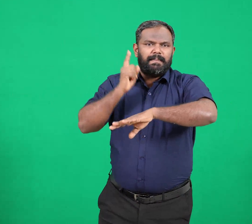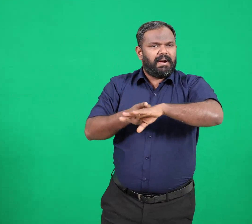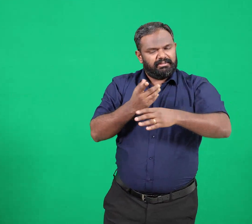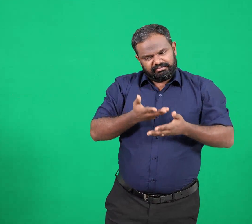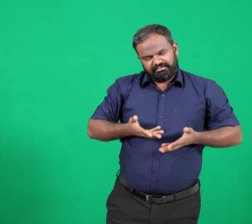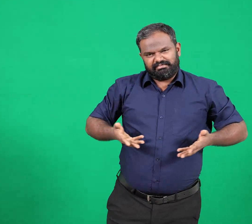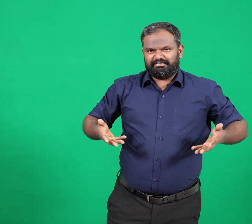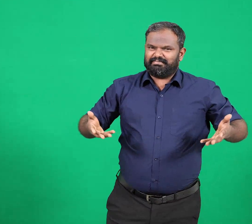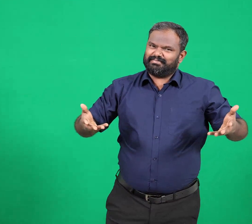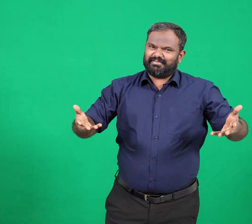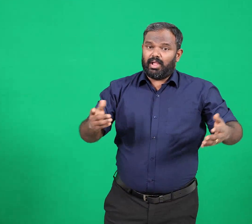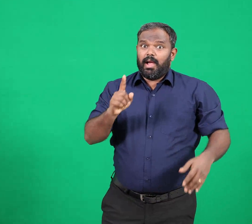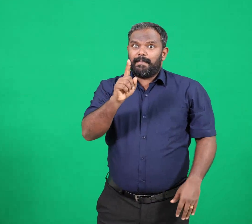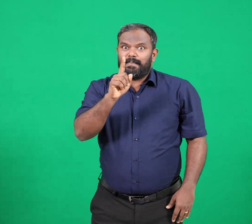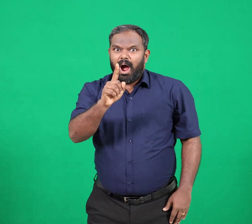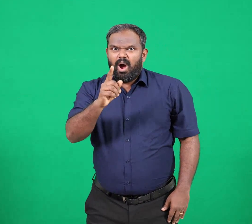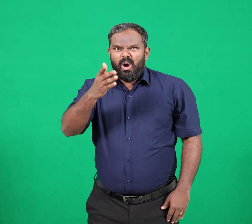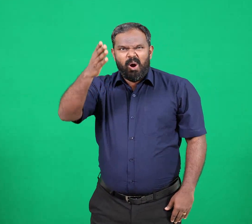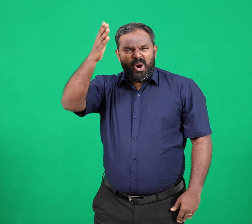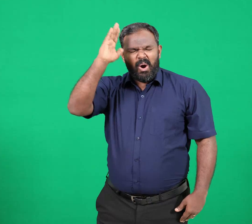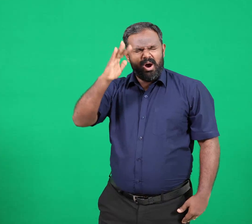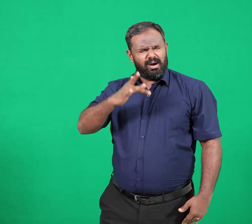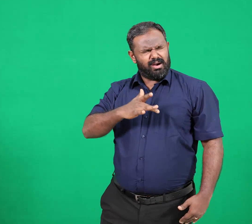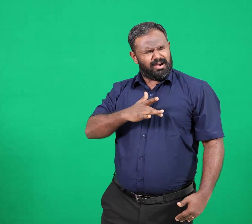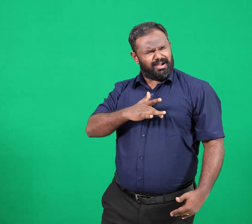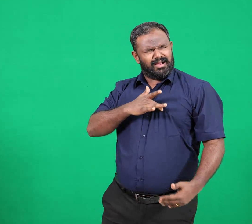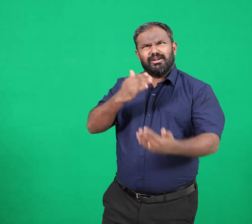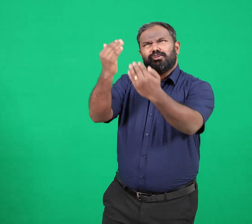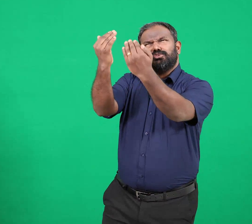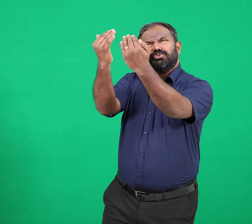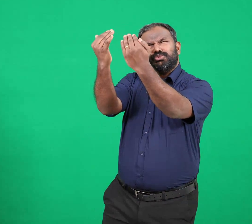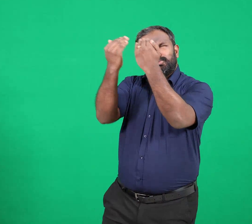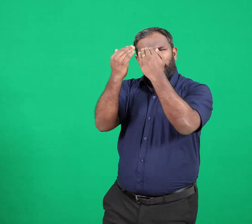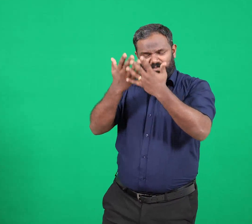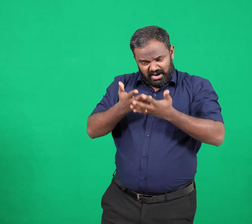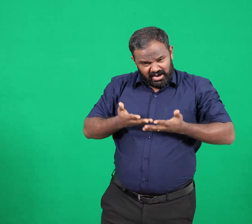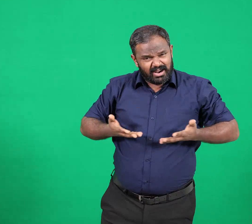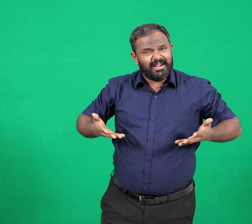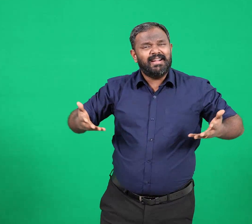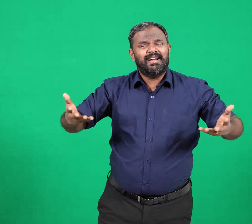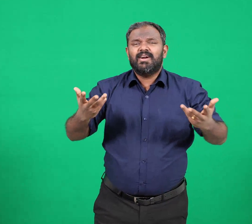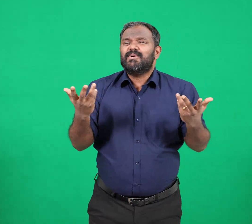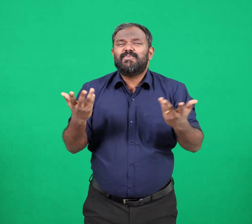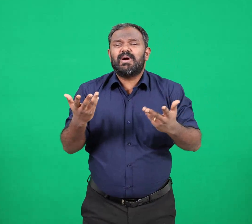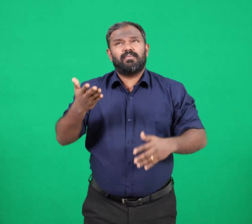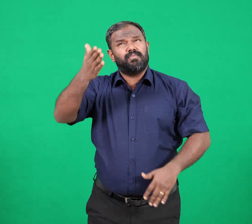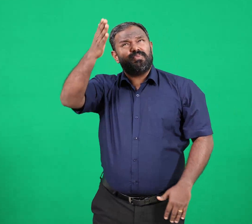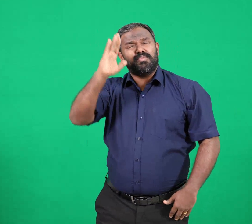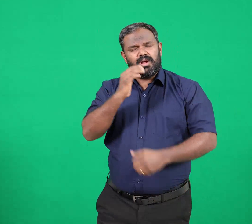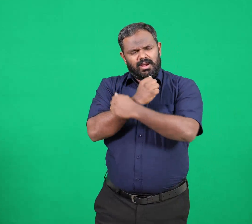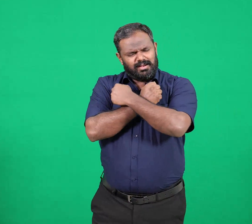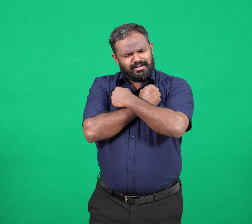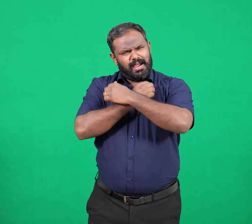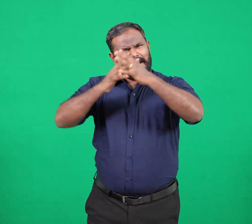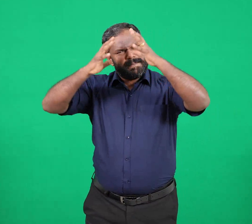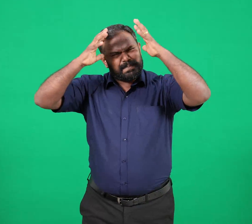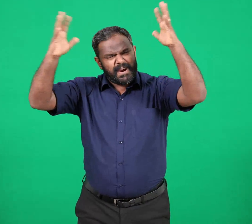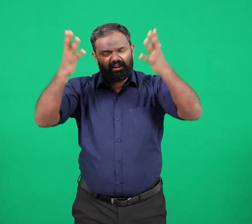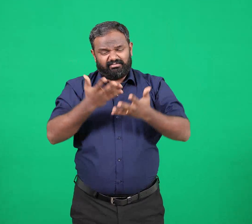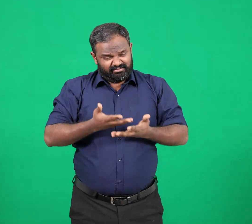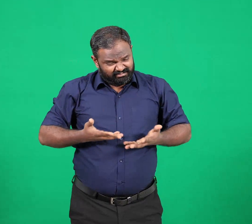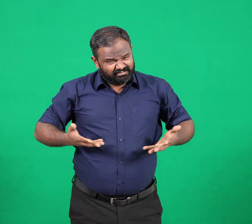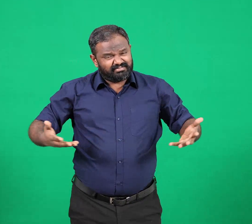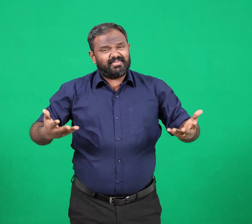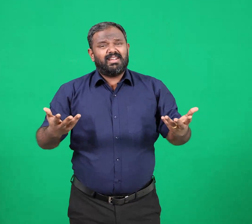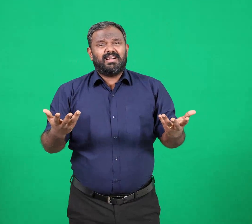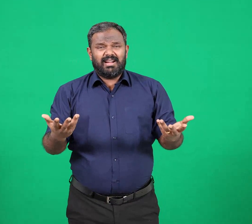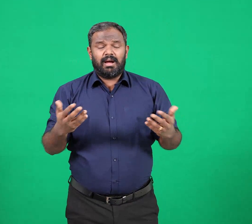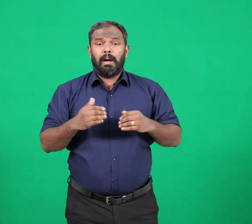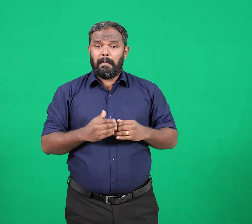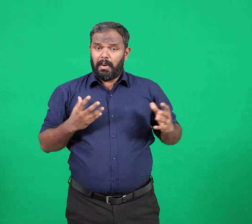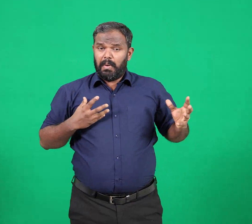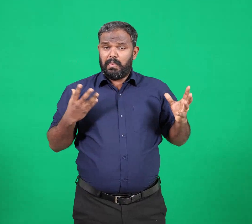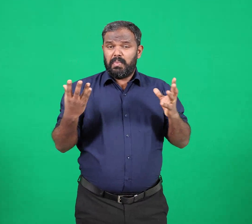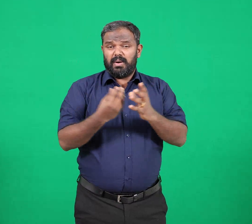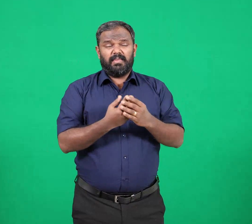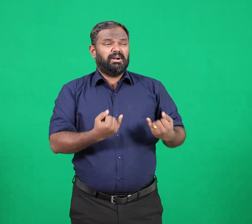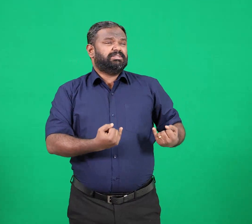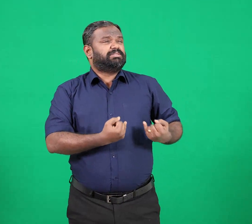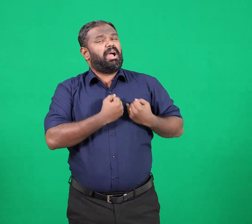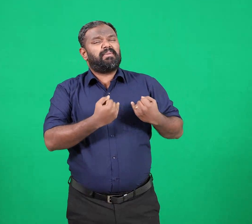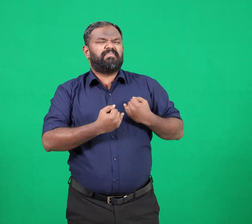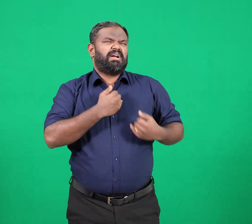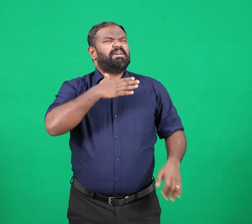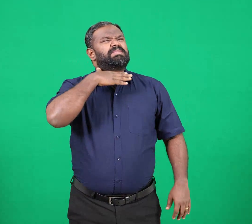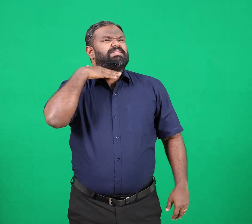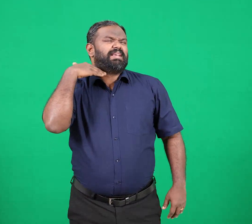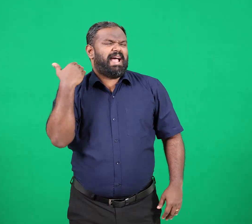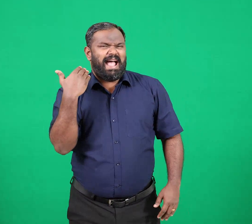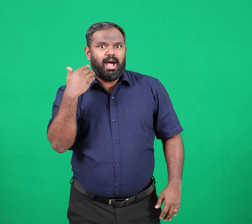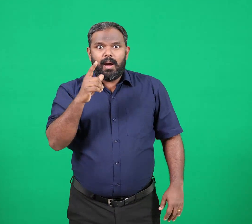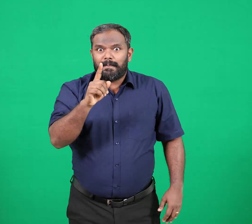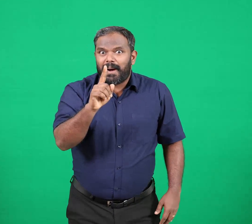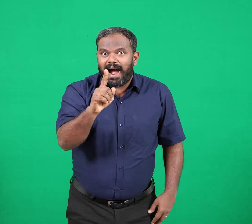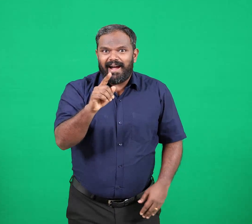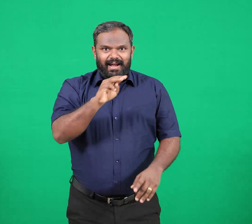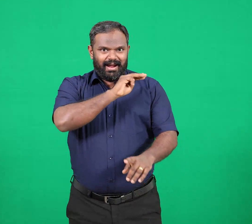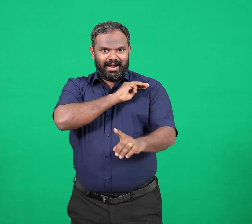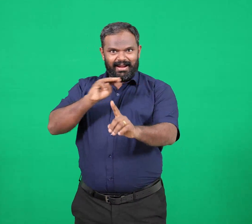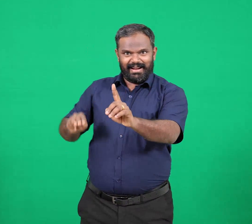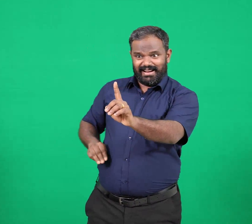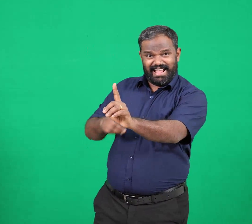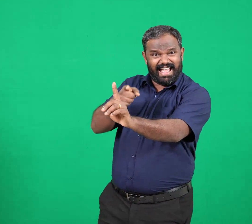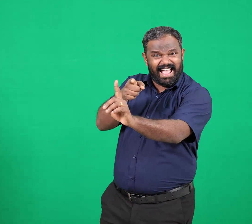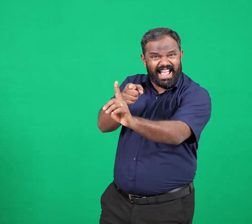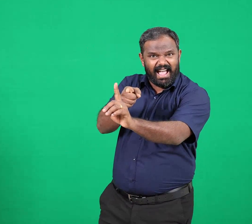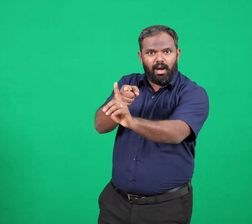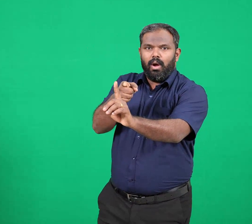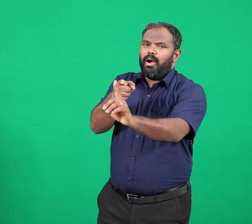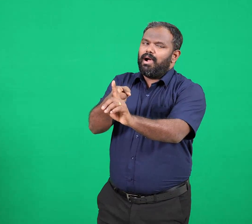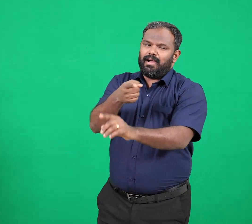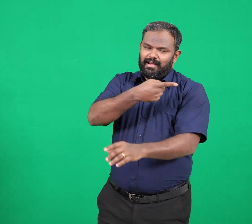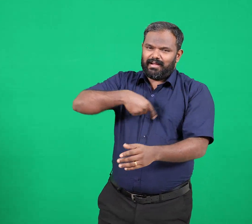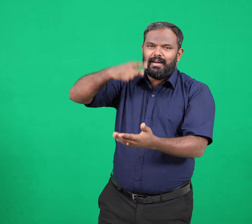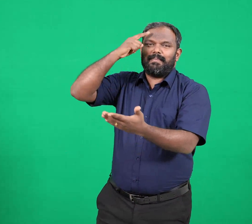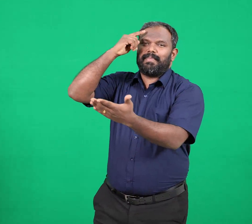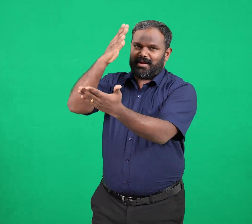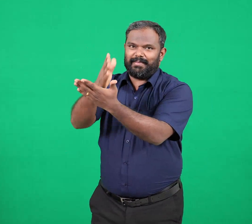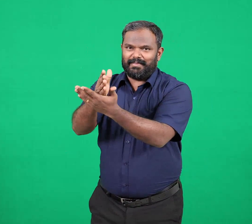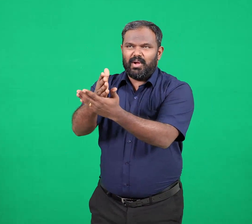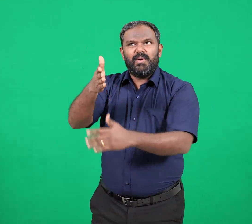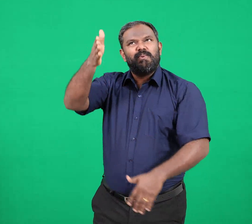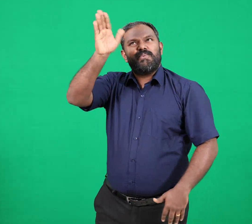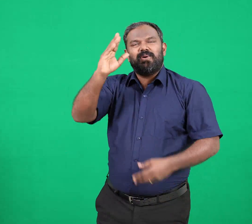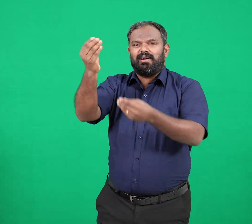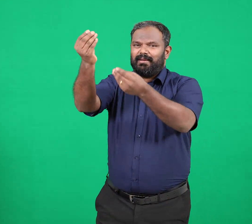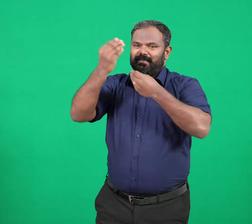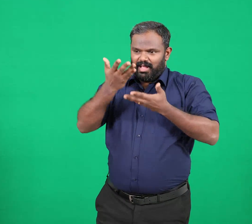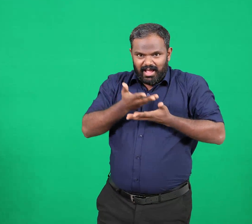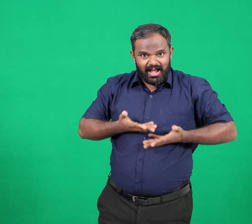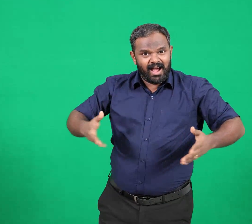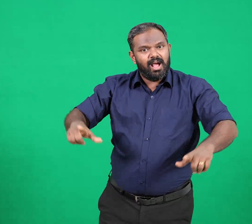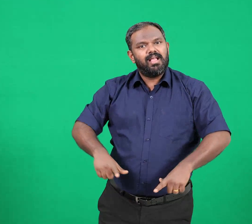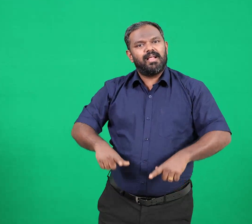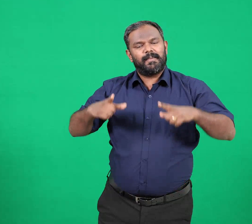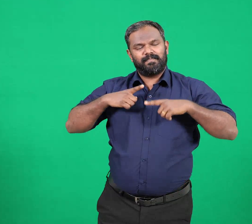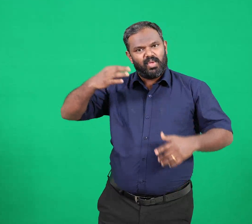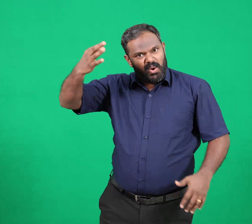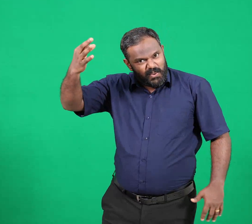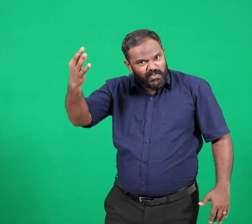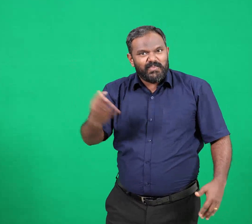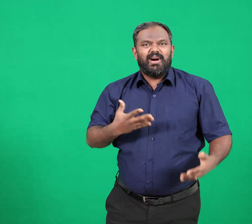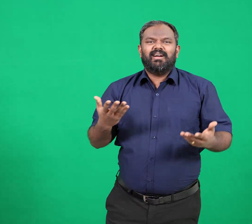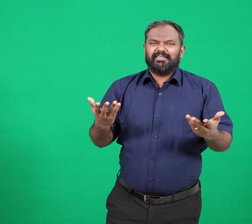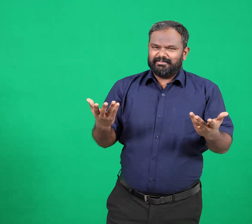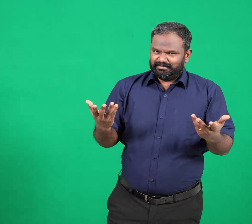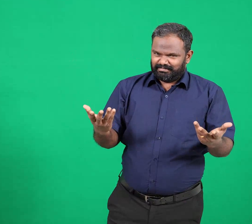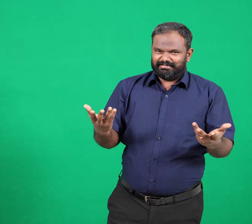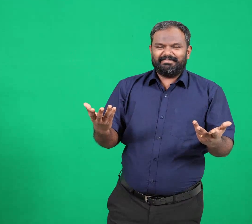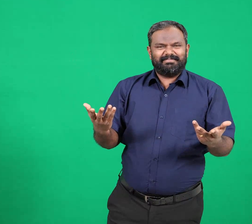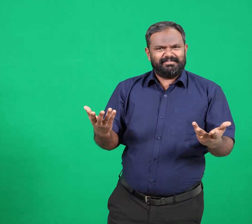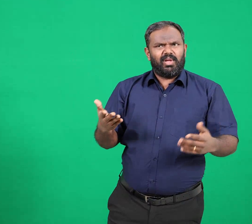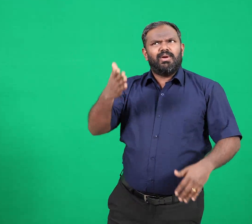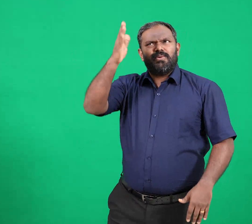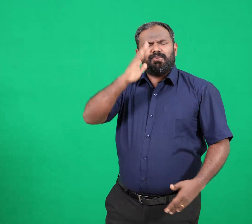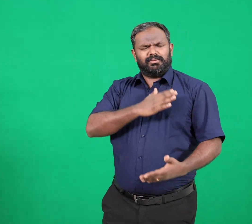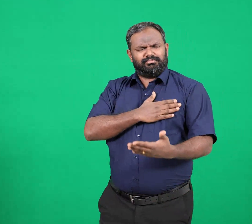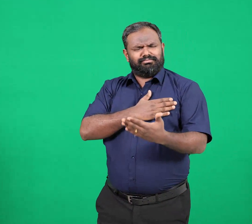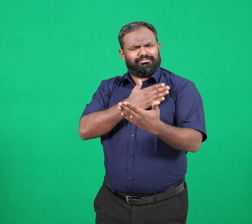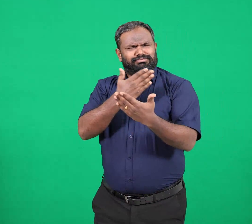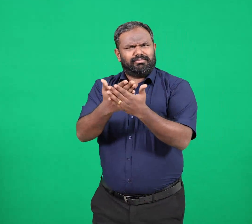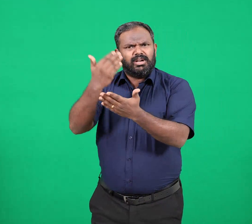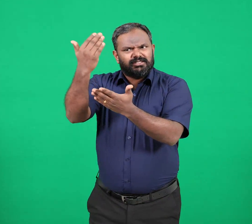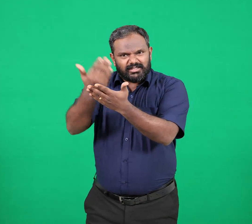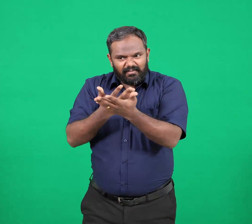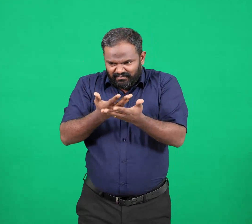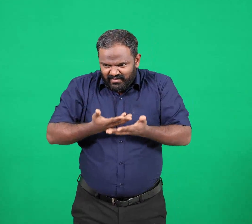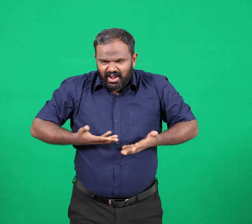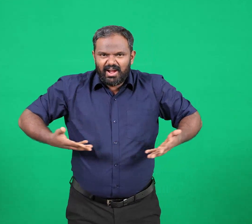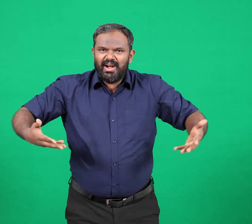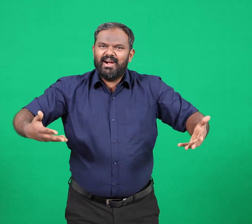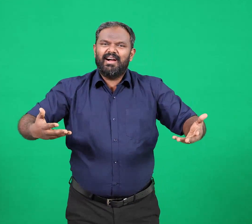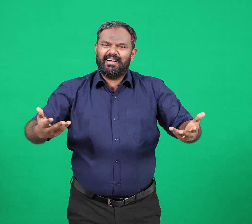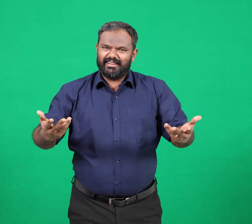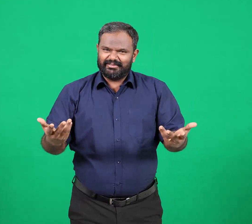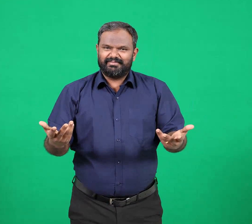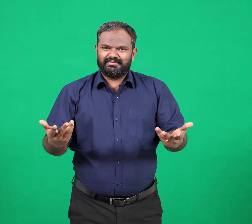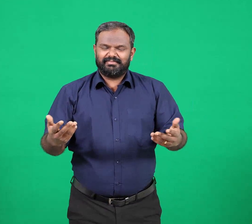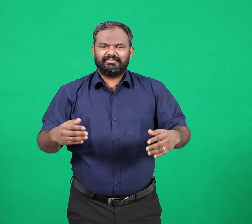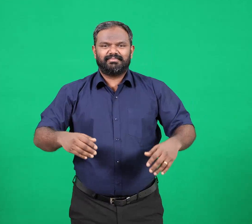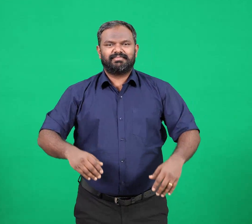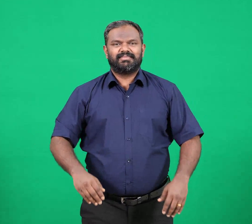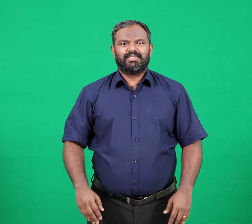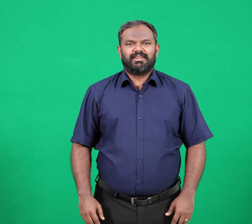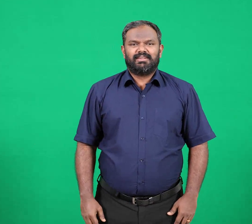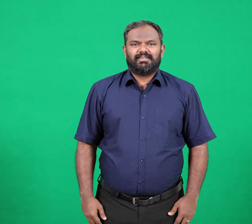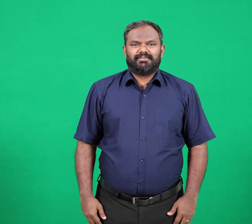But because of His great love for us, God, who is rich in mercy, made us alive with Christ even when we were dead in our trespasses.